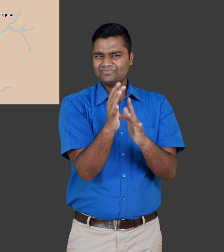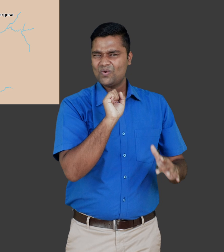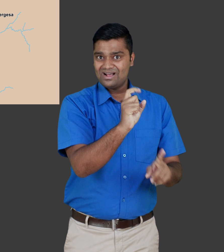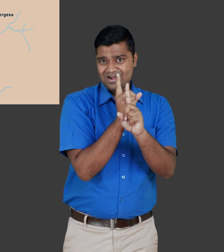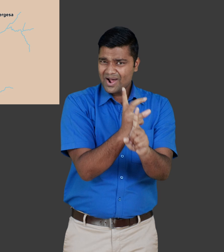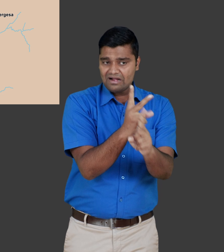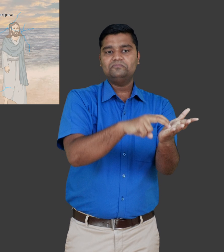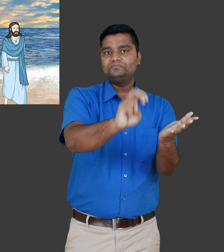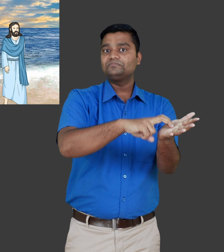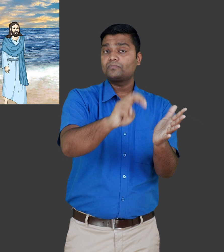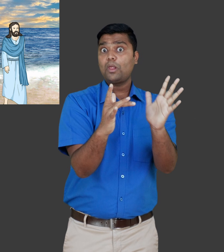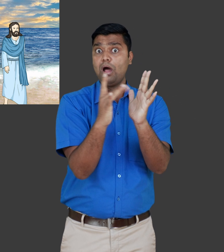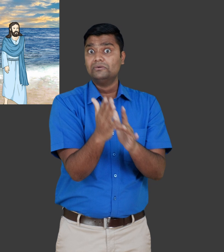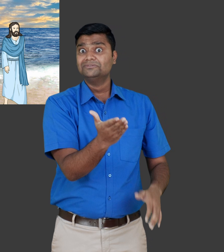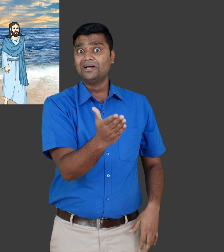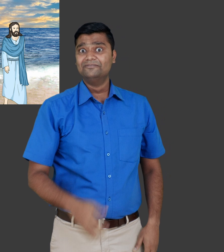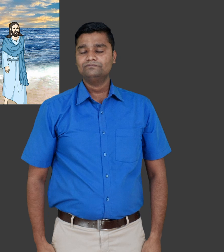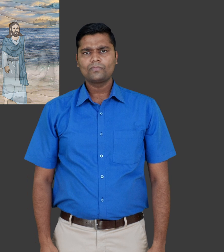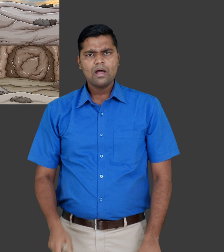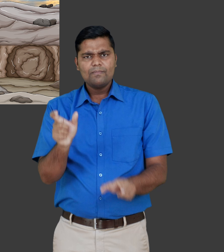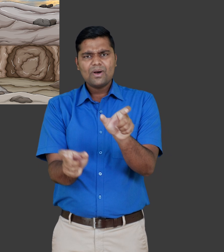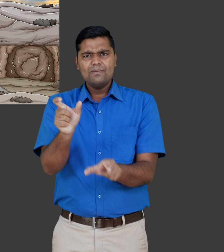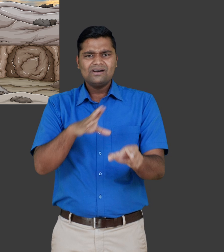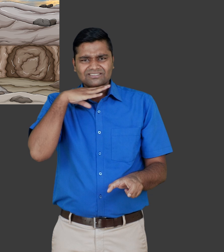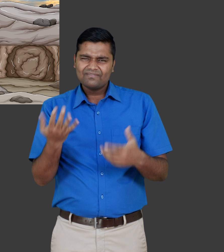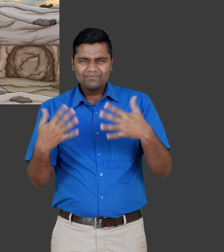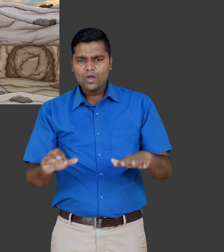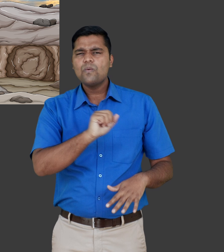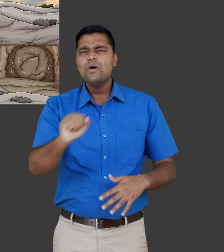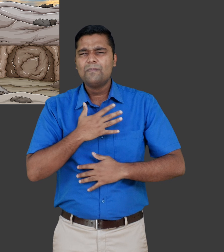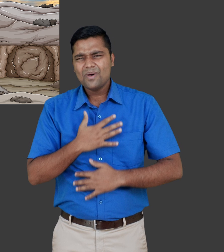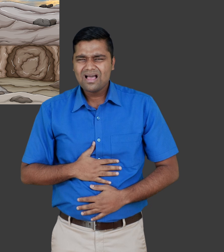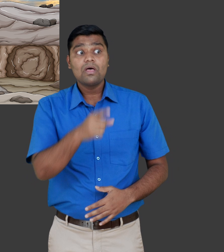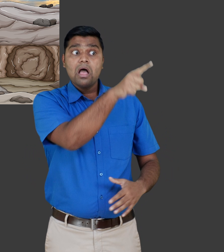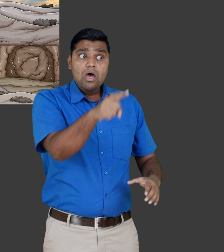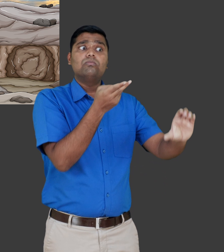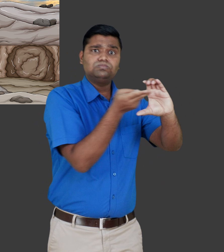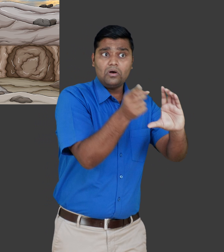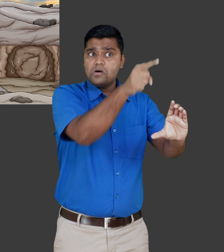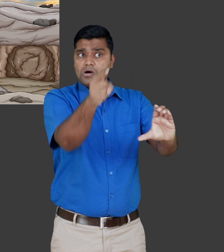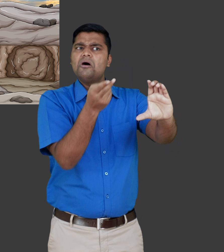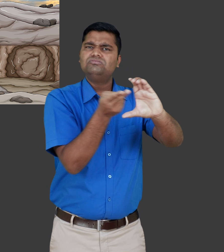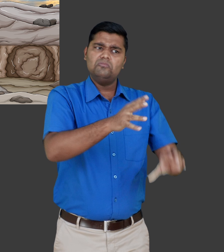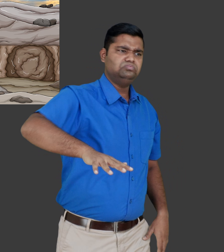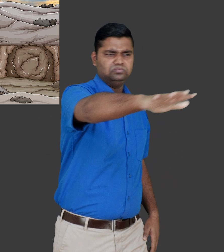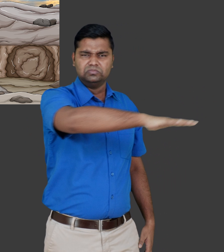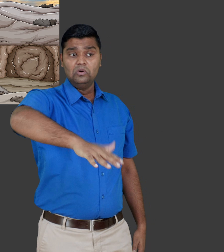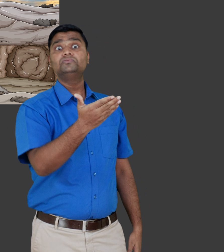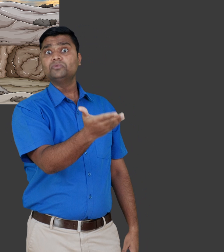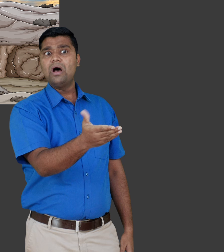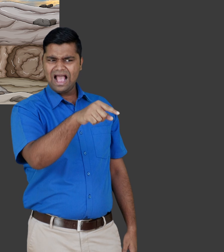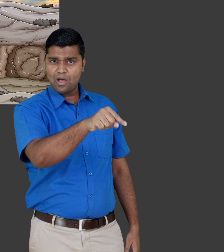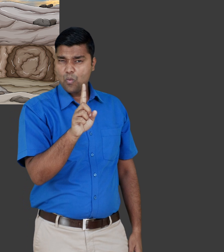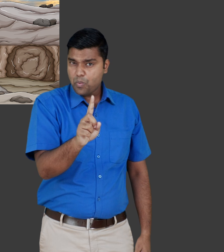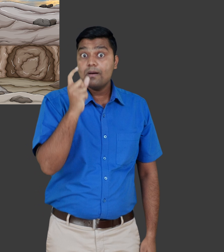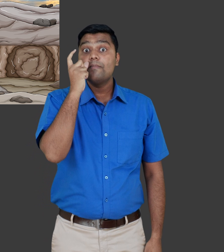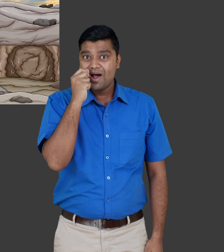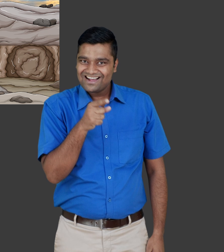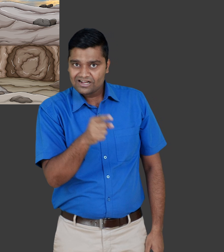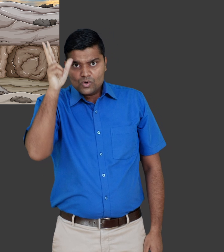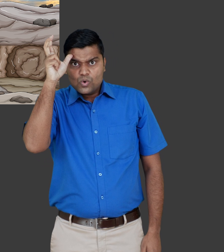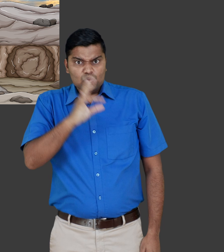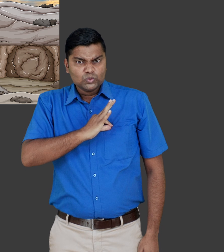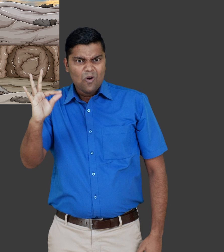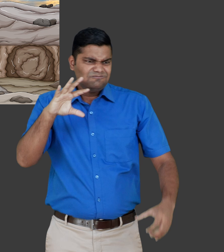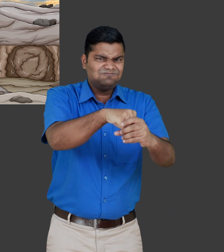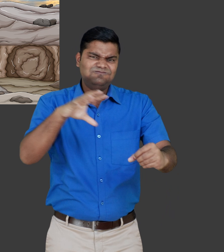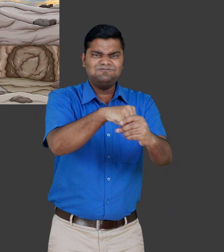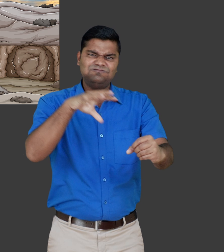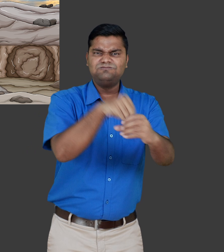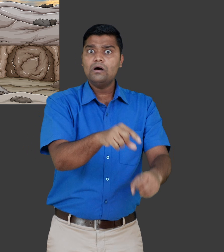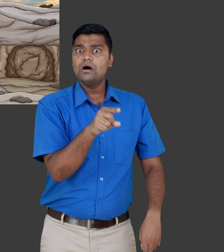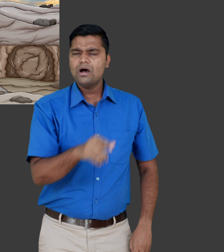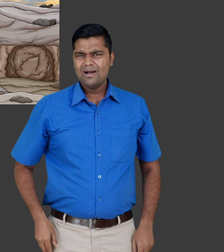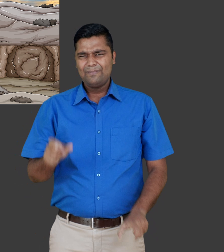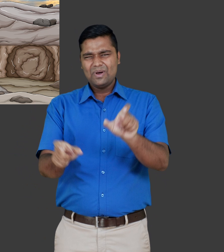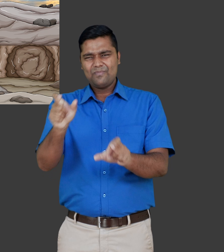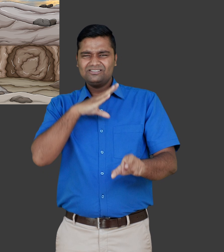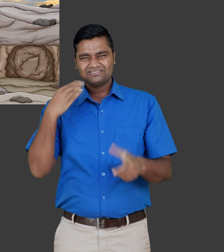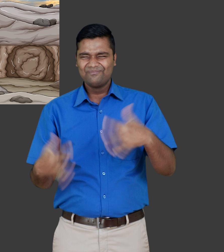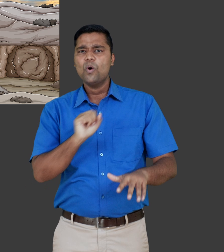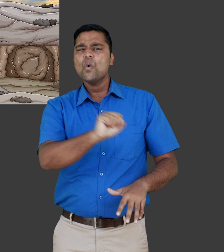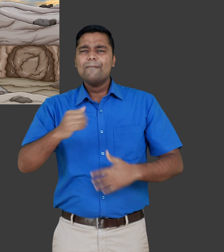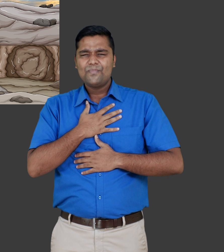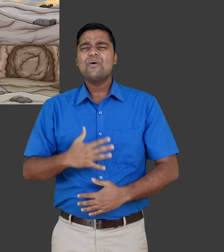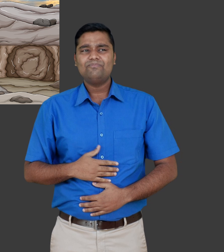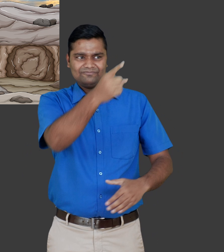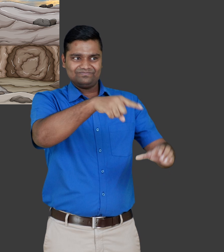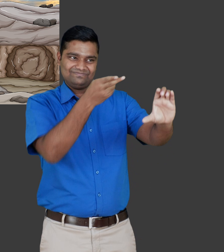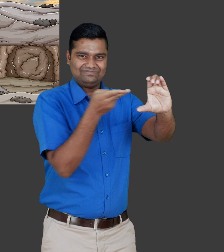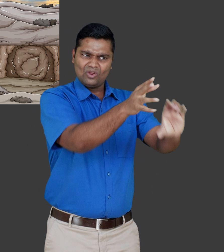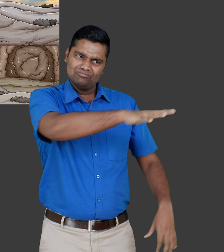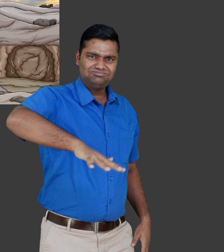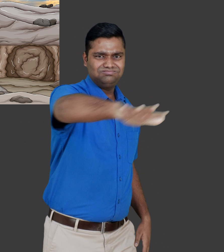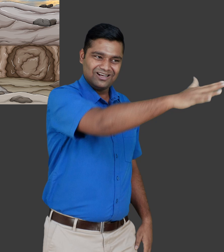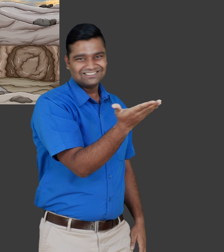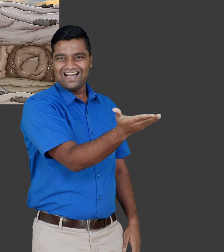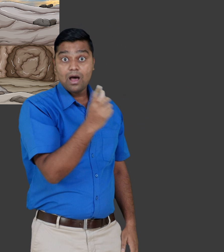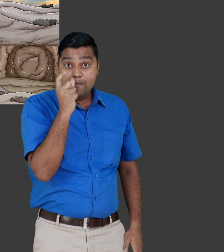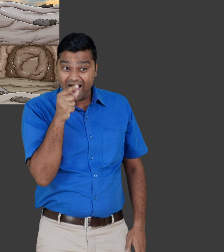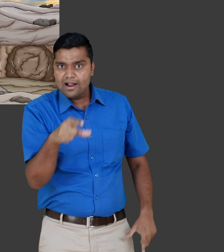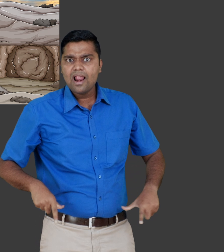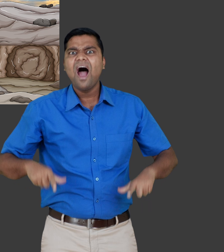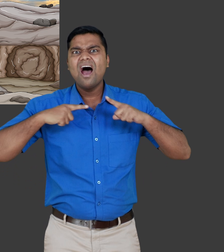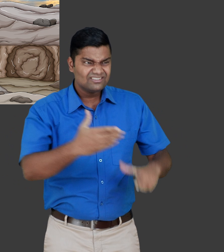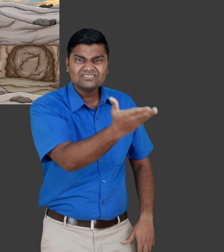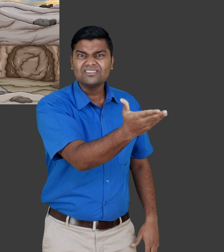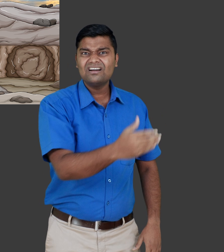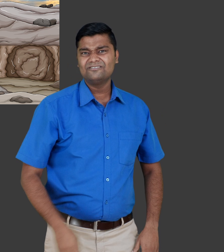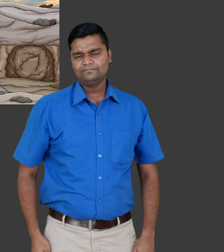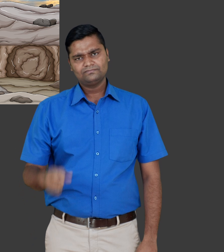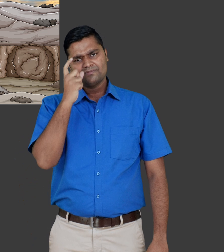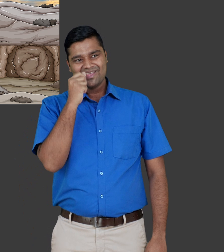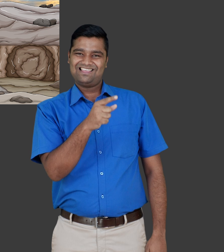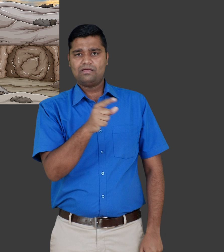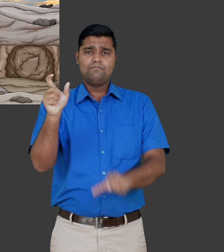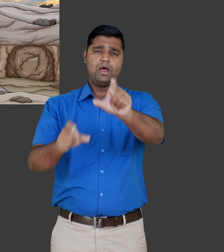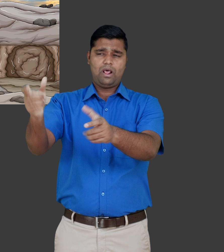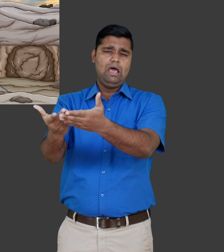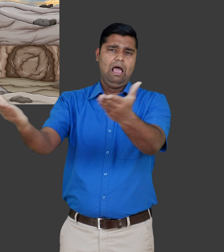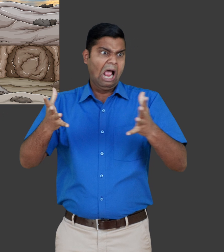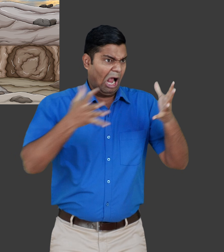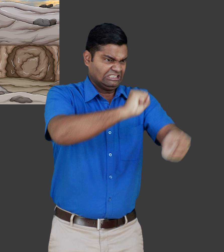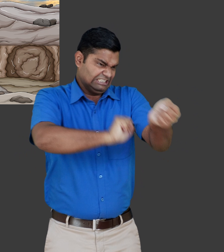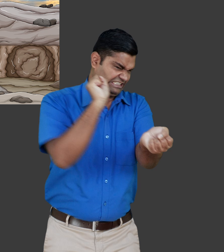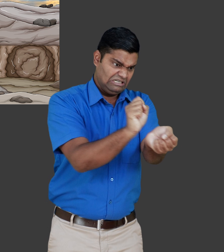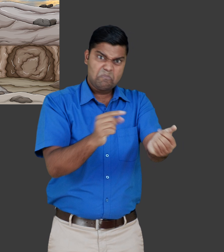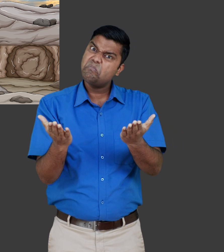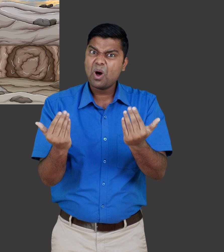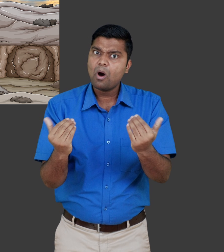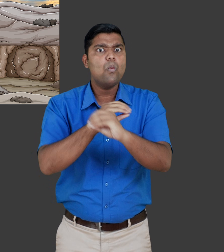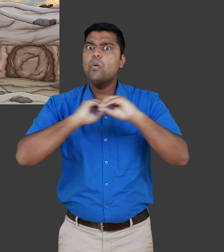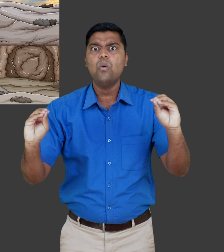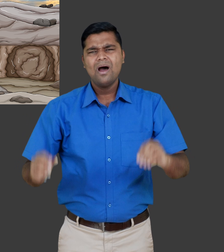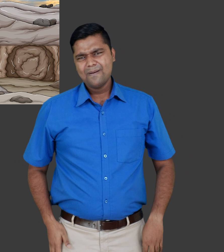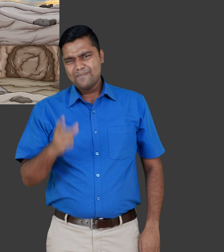As soon as Jesus got out of the boat, He was met by a man with an unclean spirit, who was coming from the tombs.